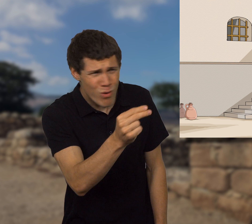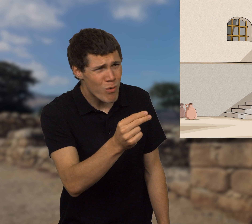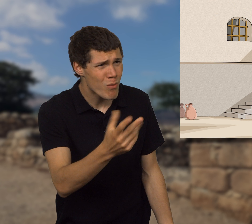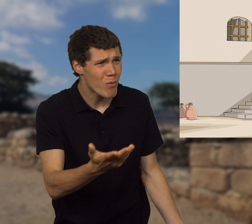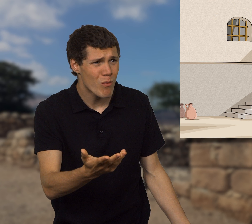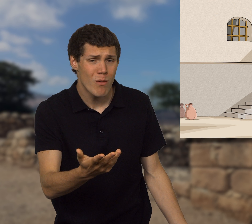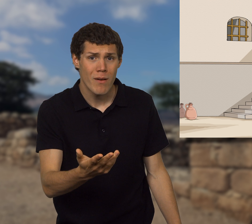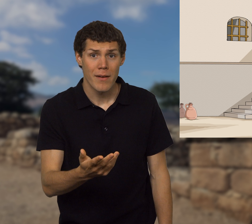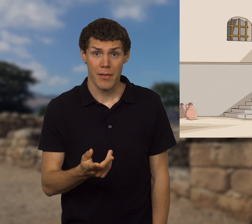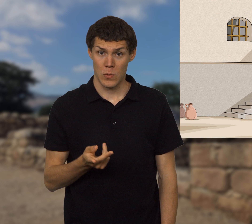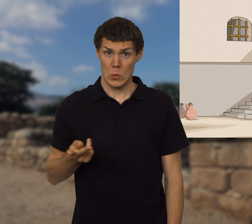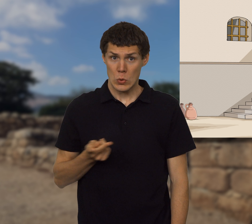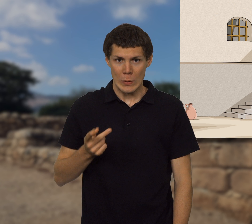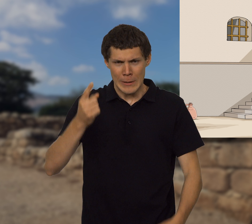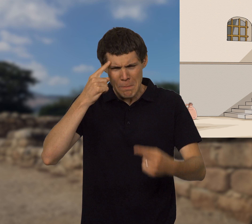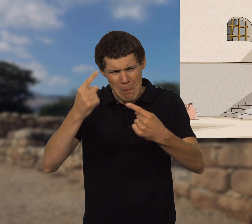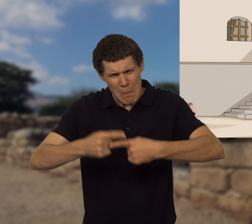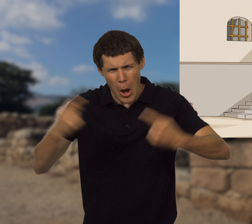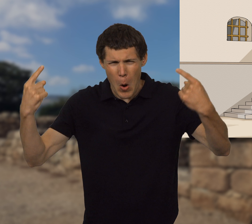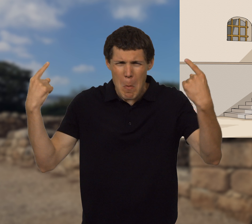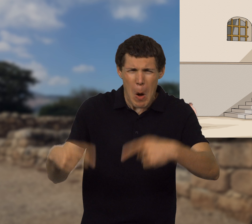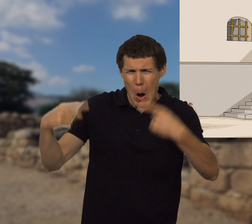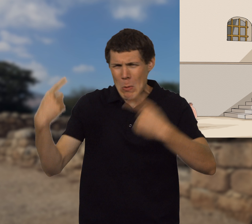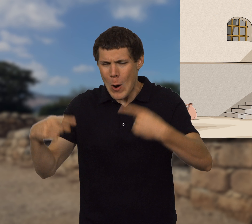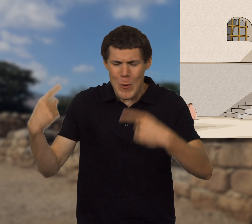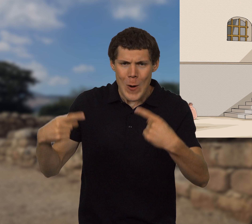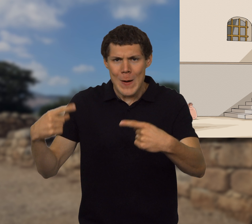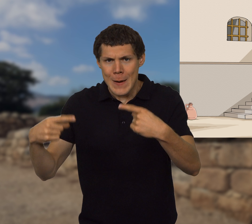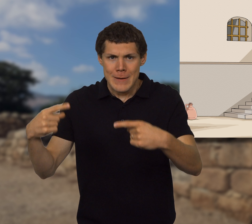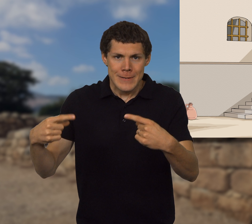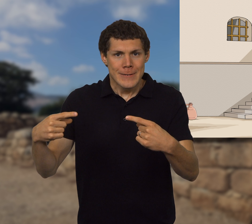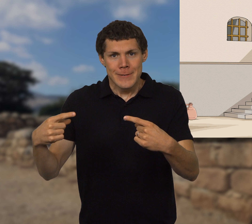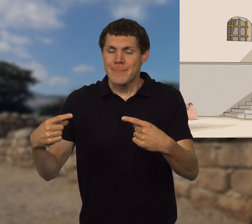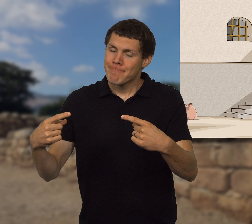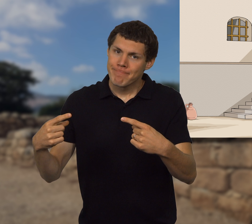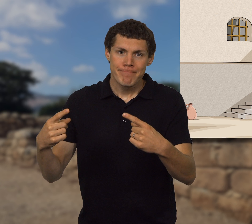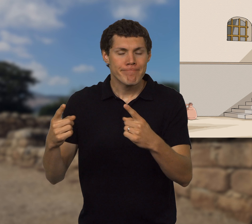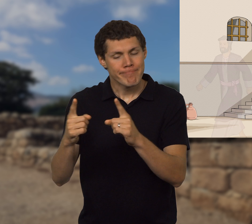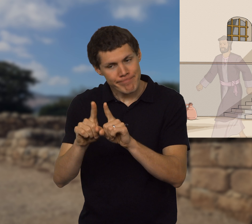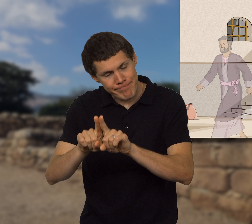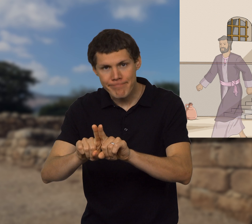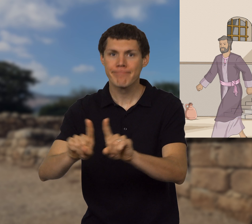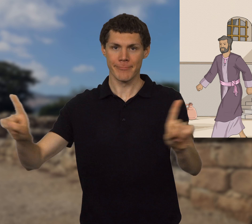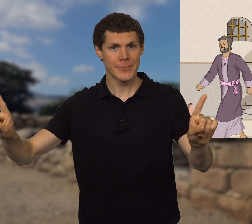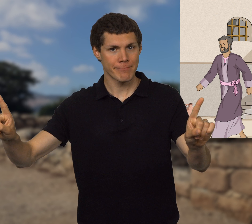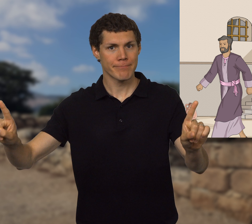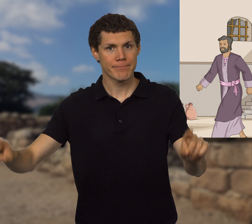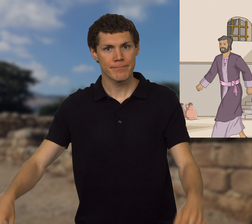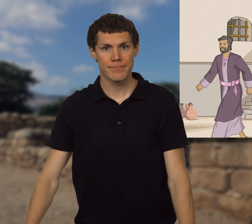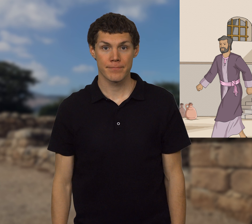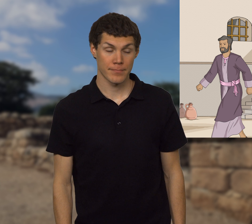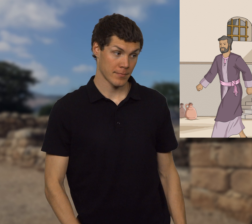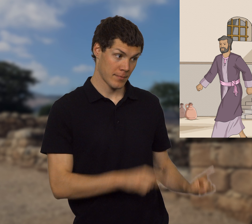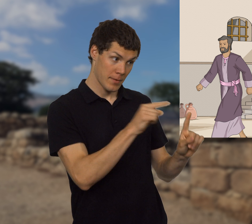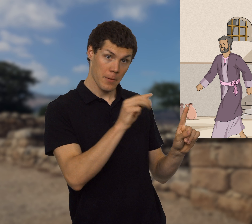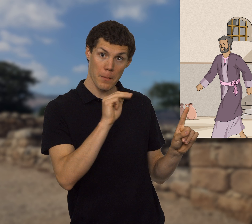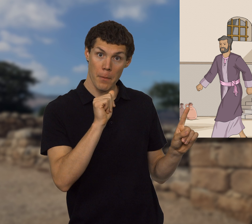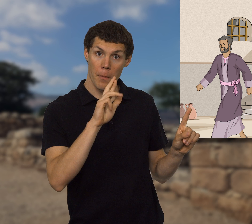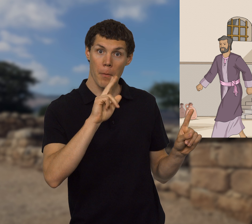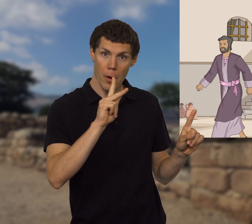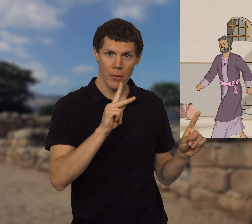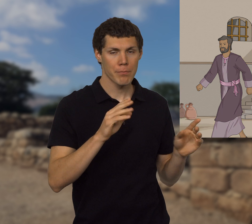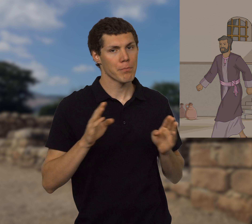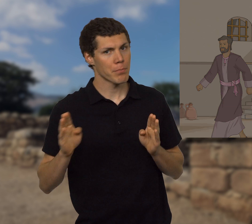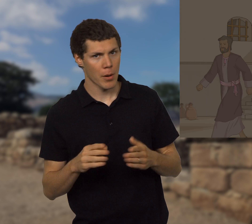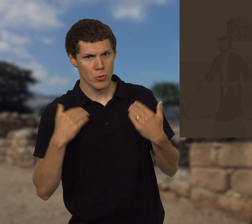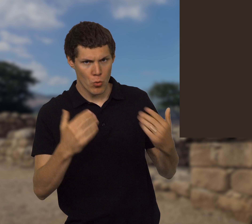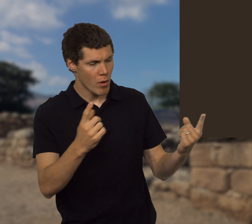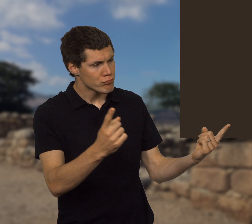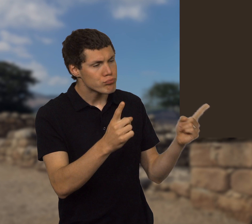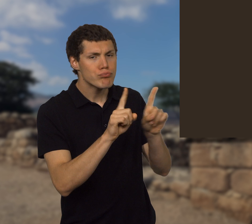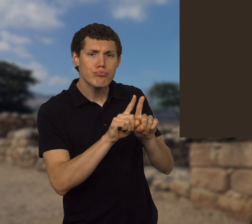Their disagreement was so sharp that they parted company.